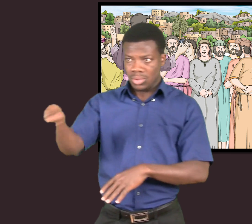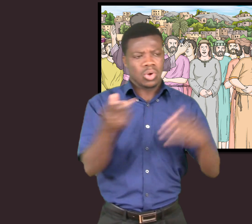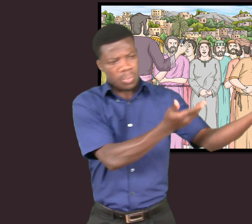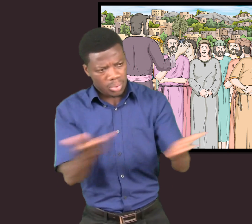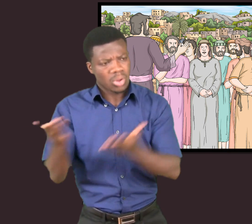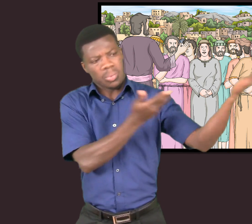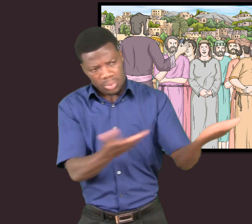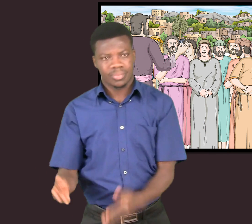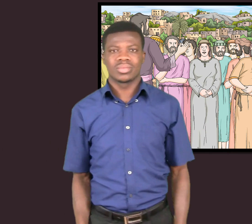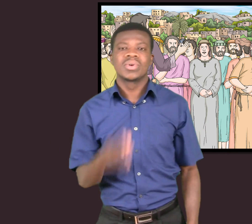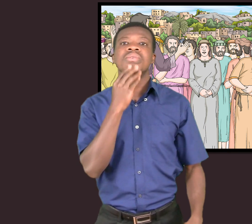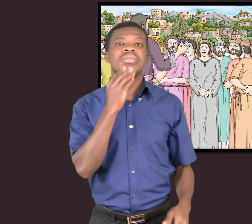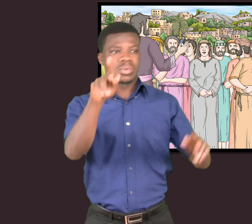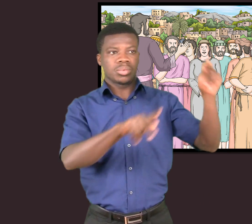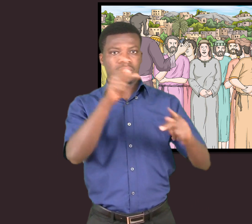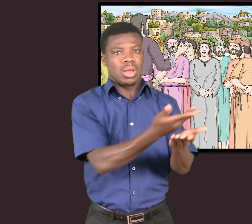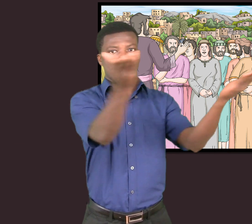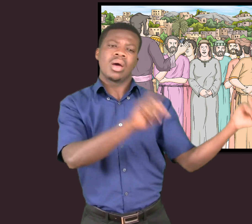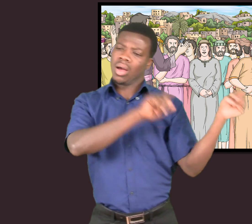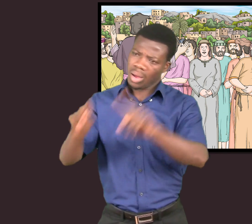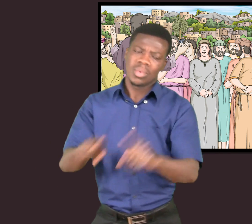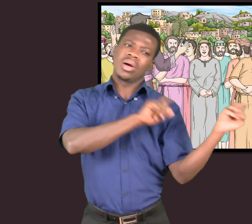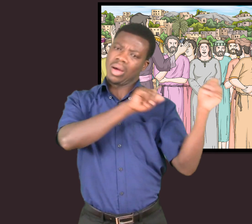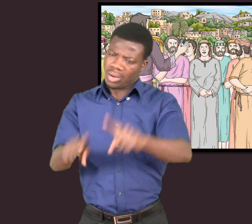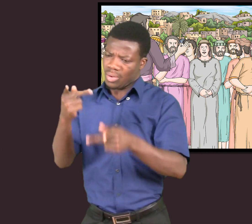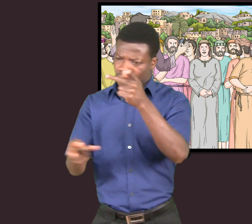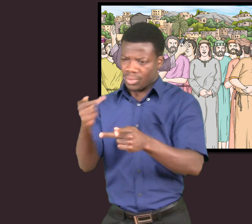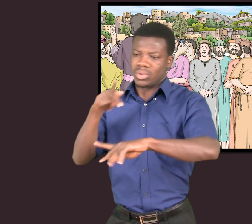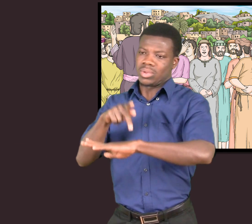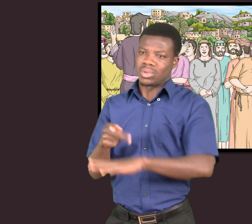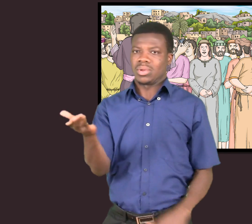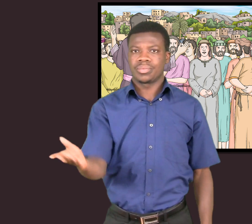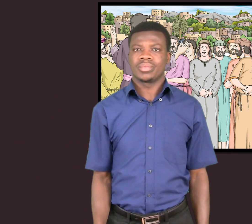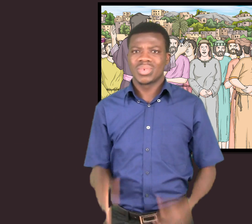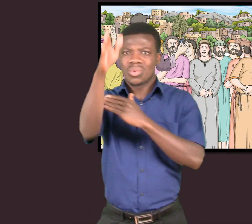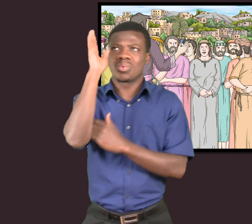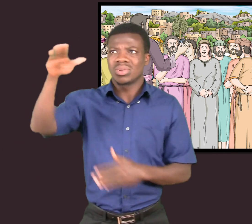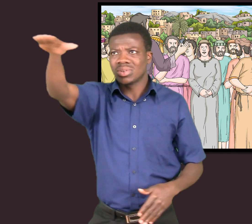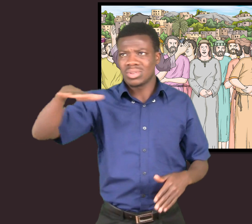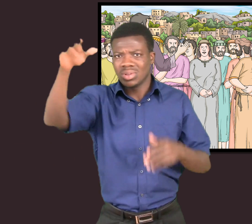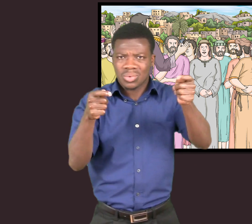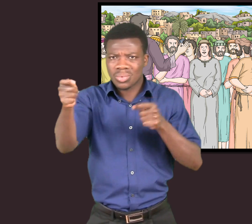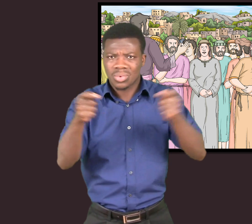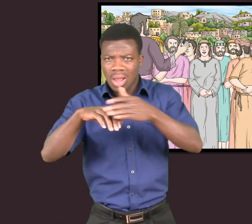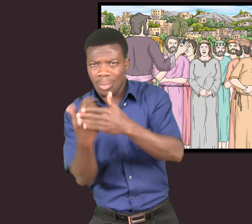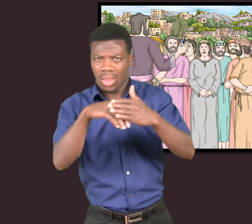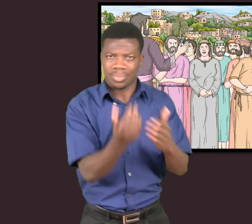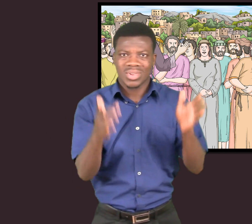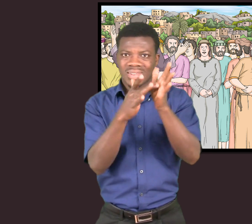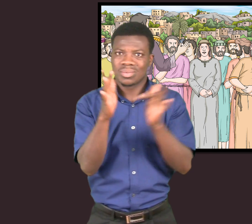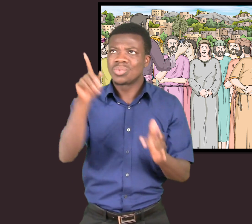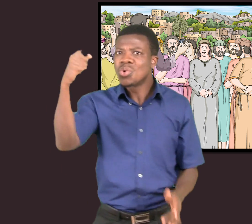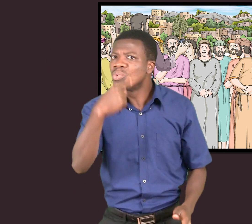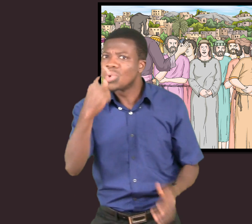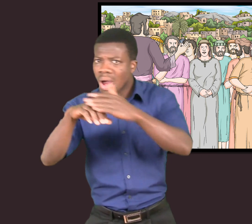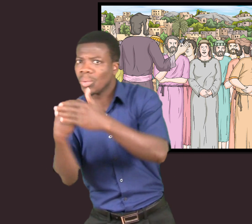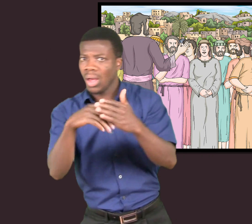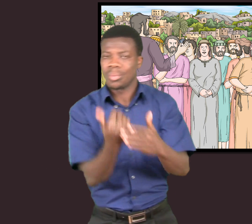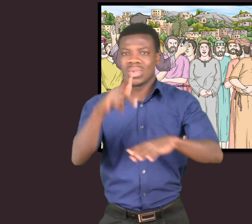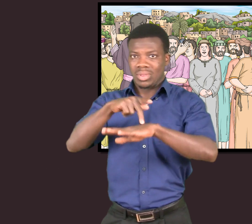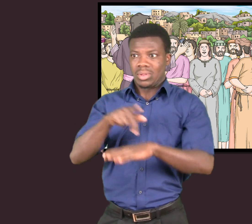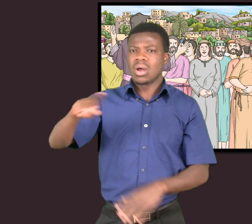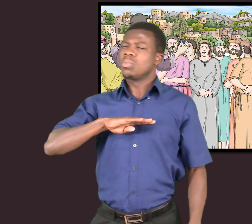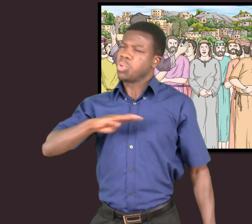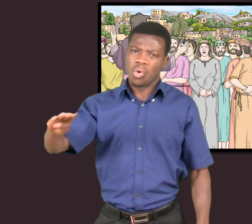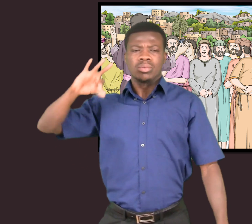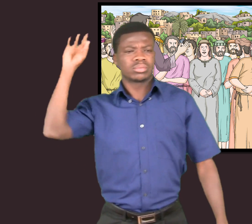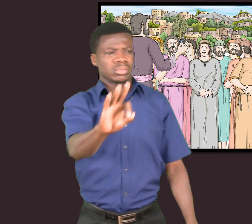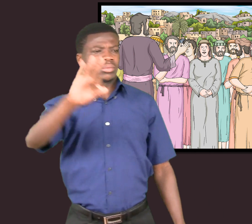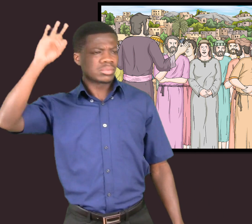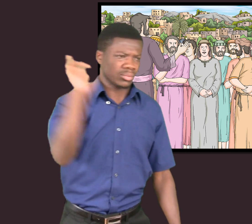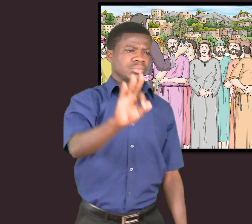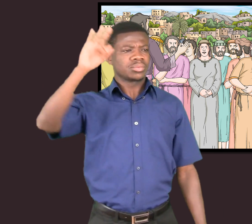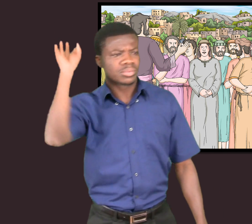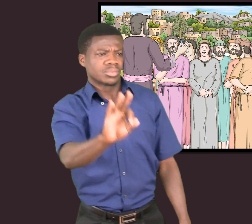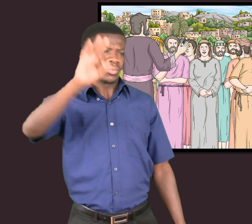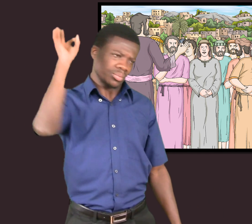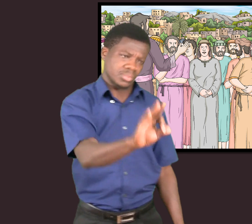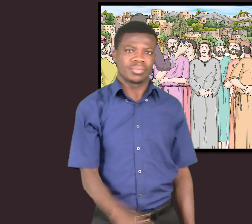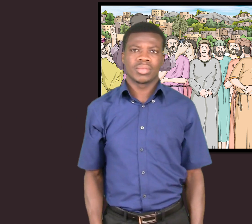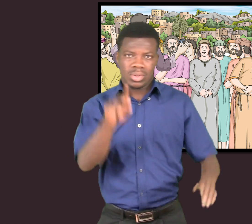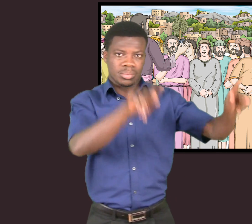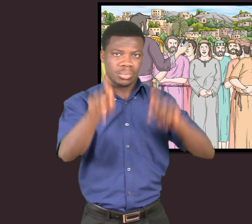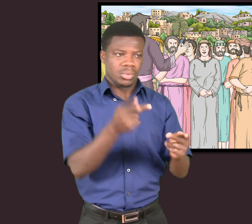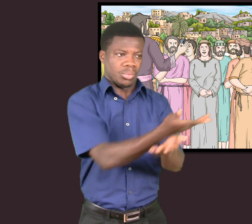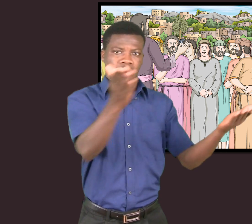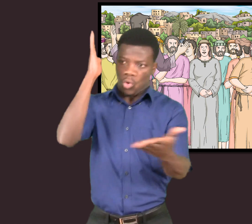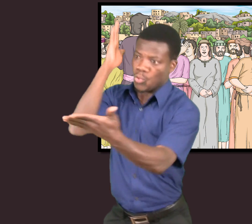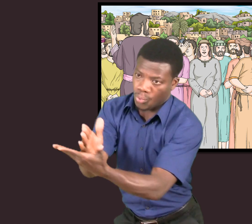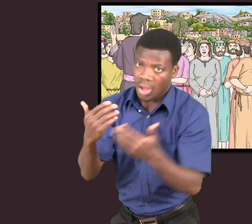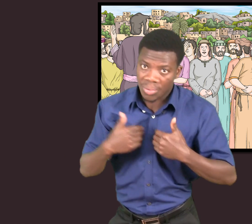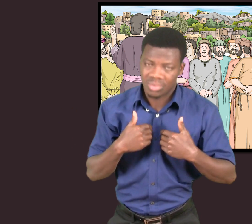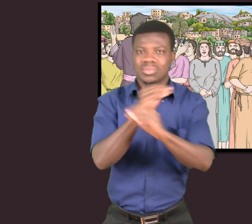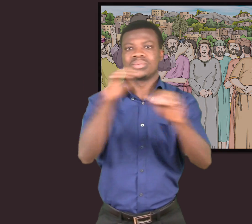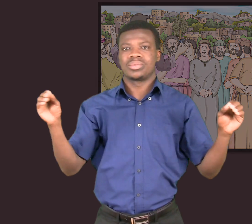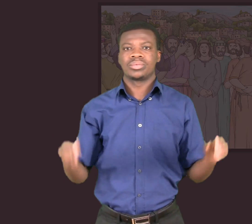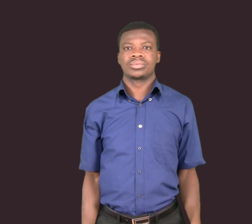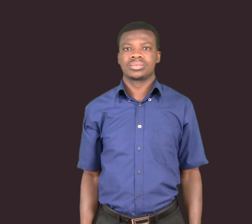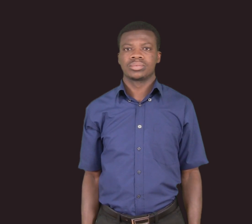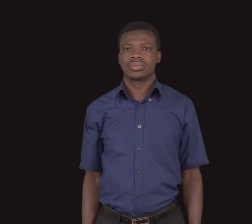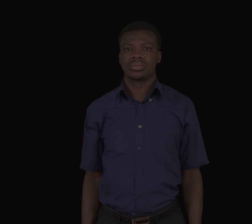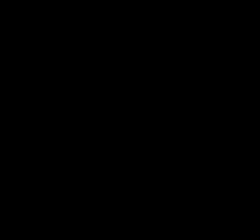Boldly and freely he proclaimed the kingdom of God and taught about the Lord Jesus Christ.